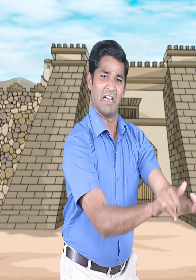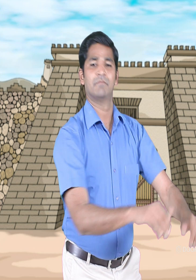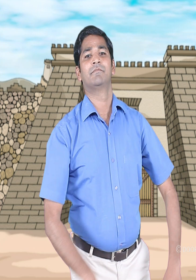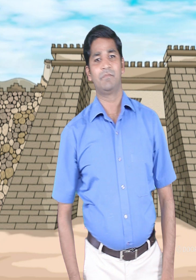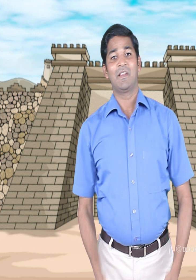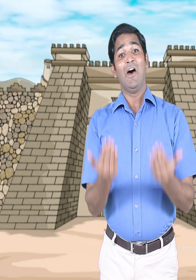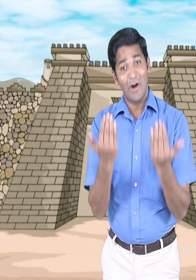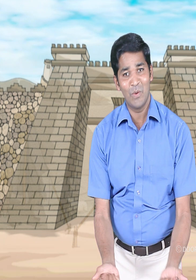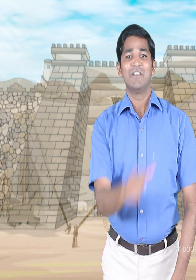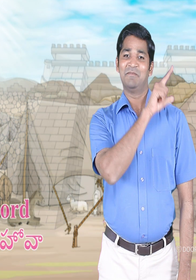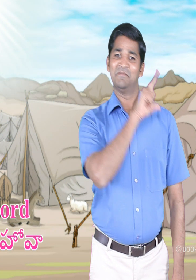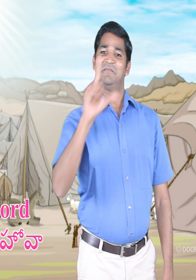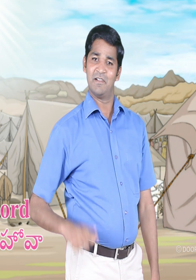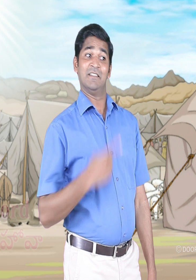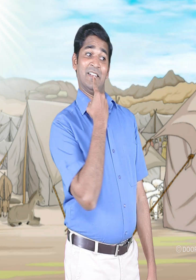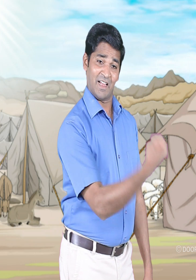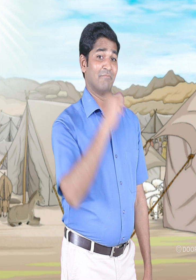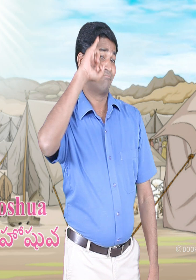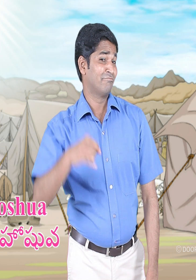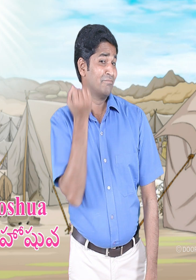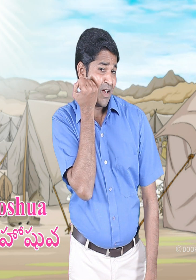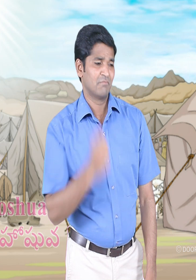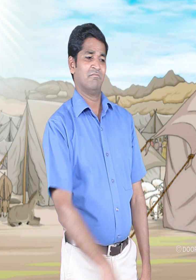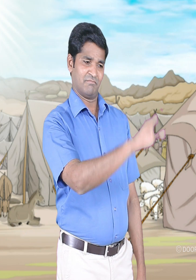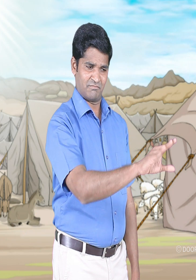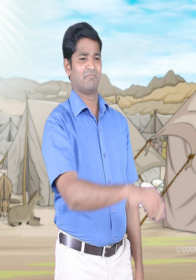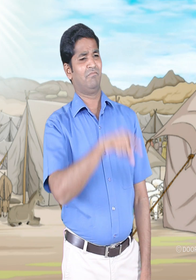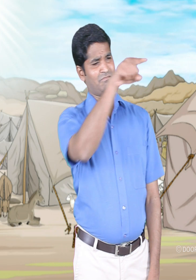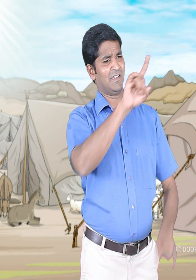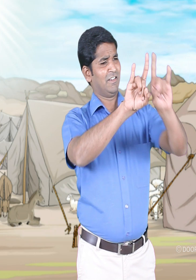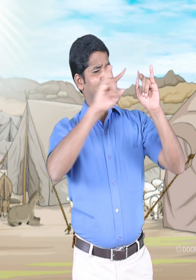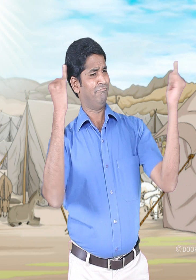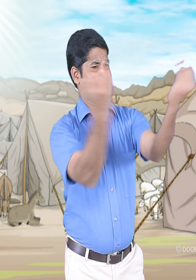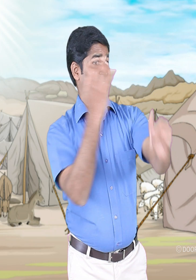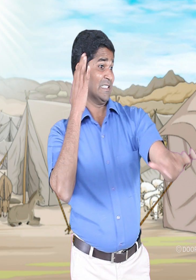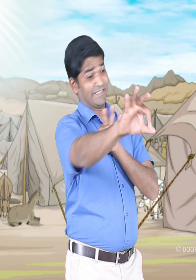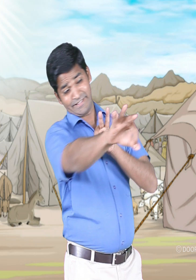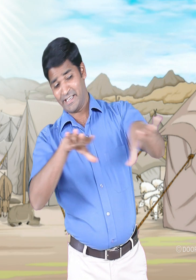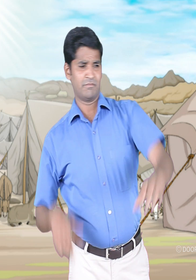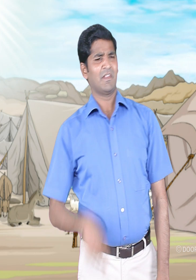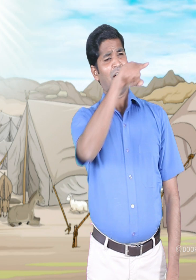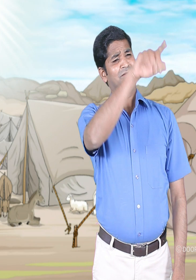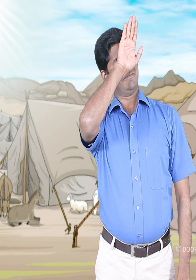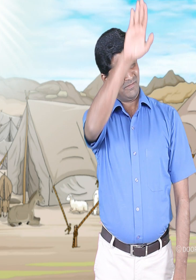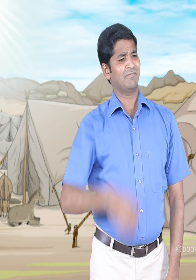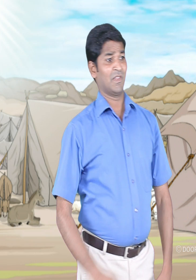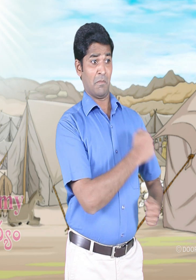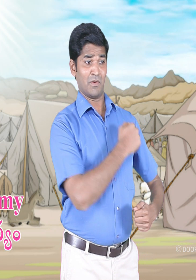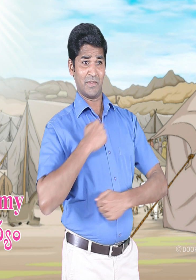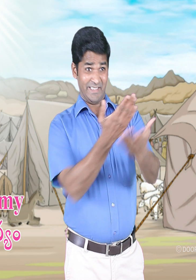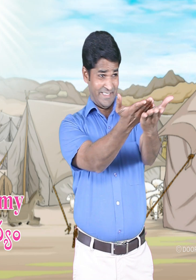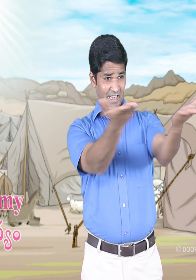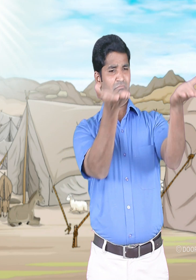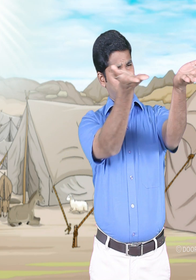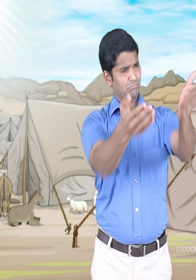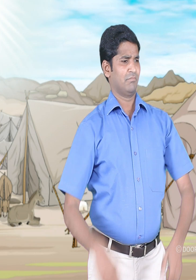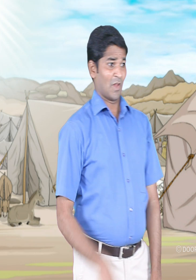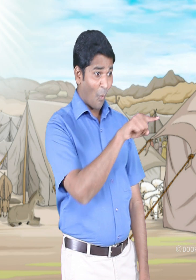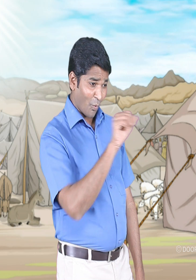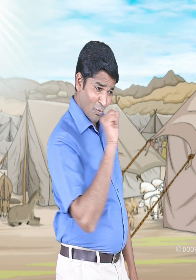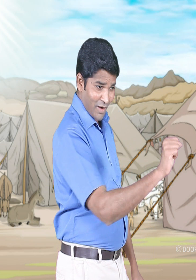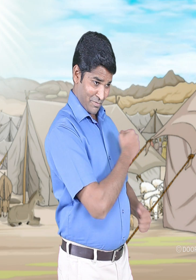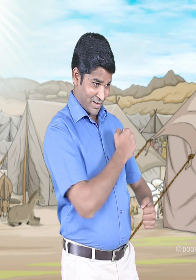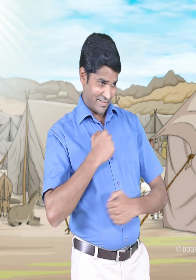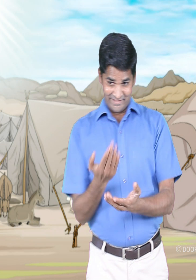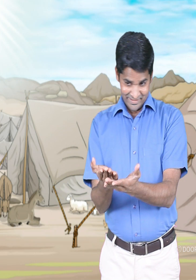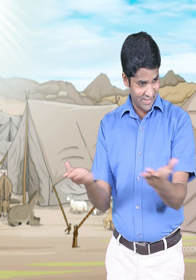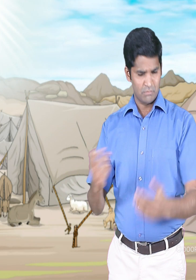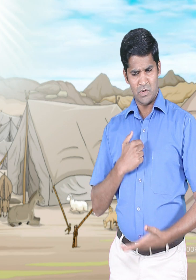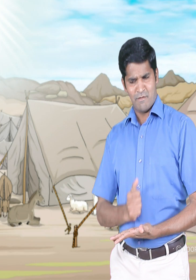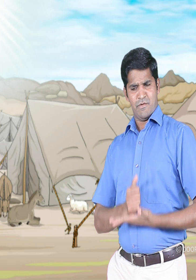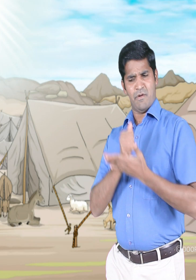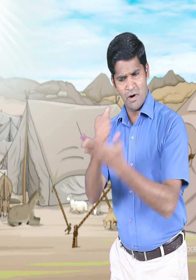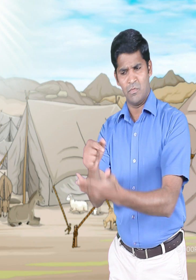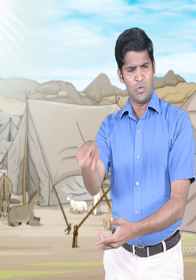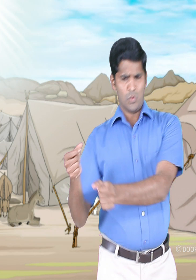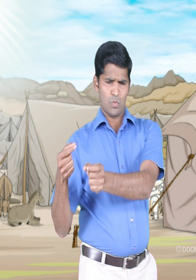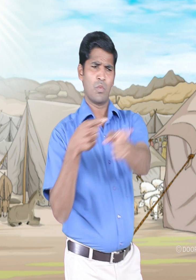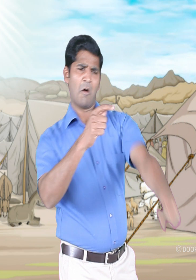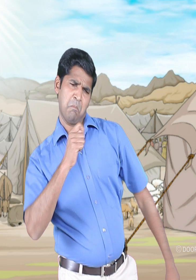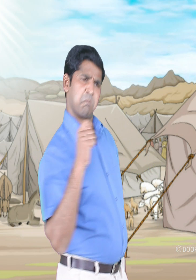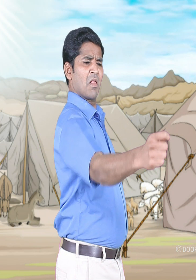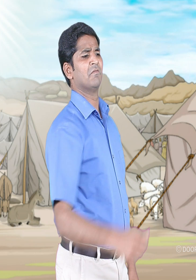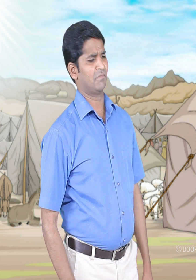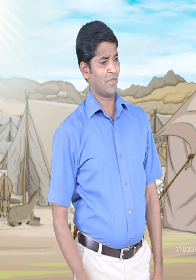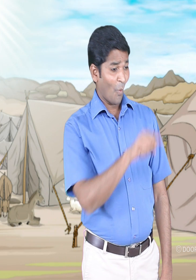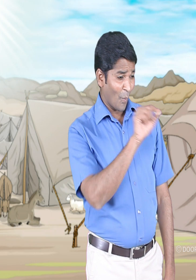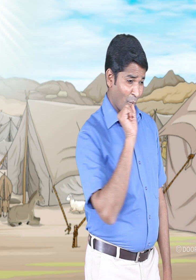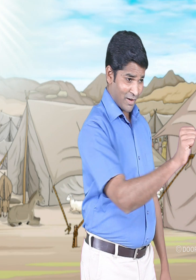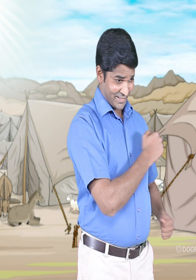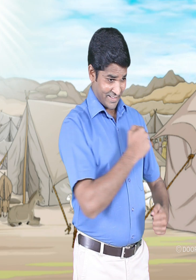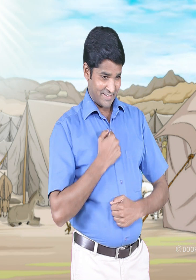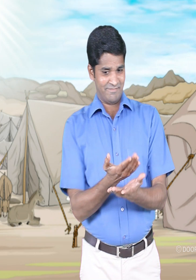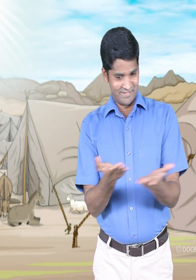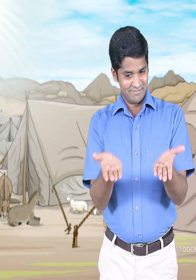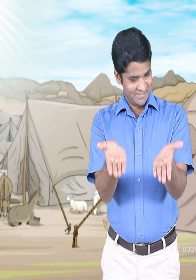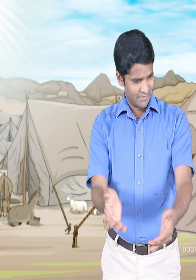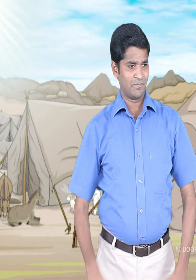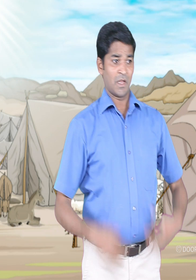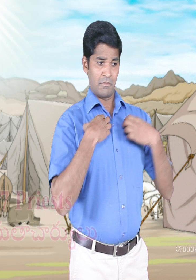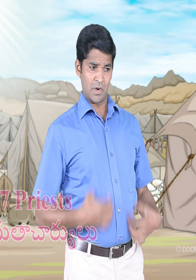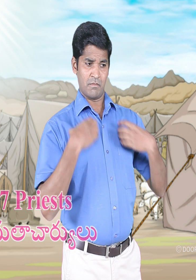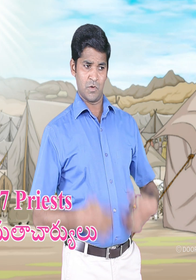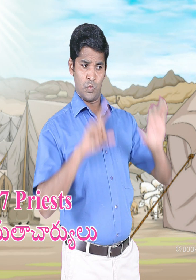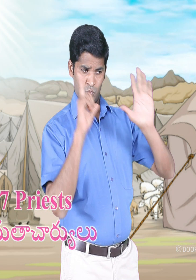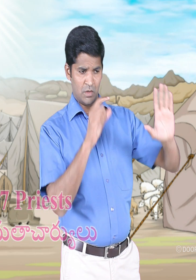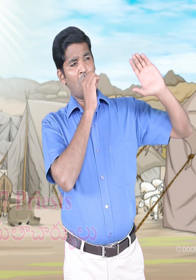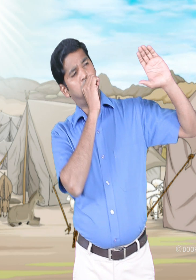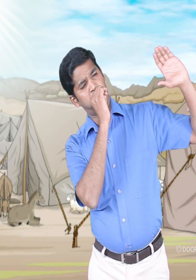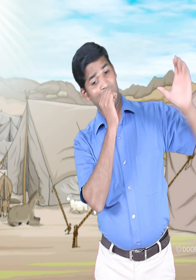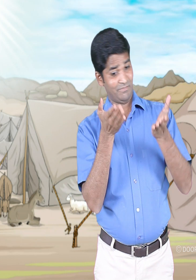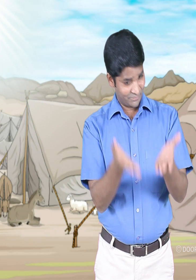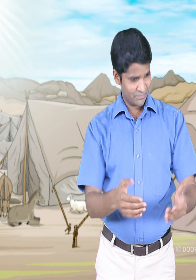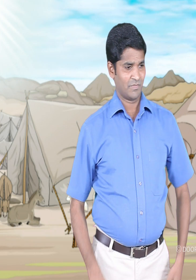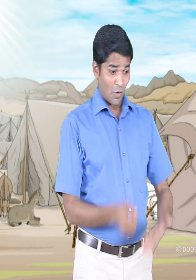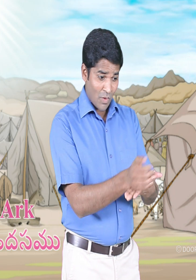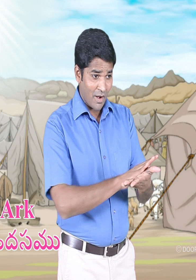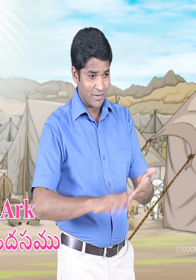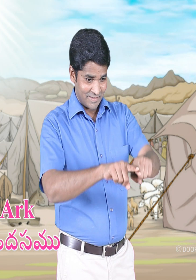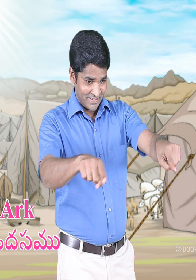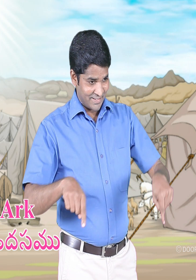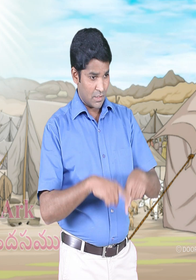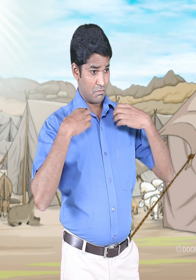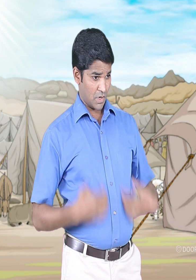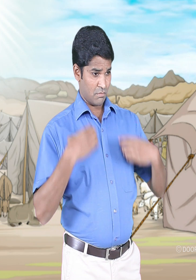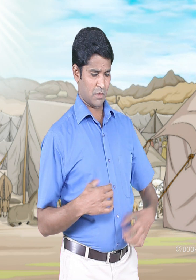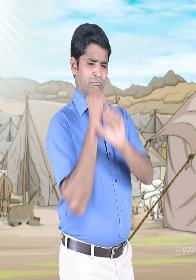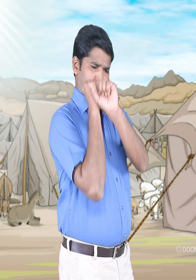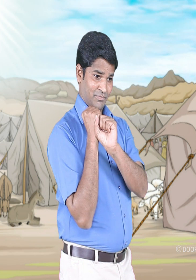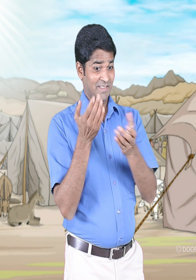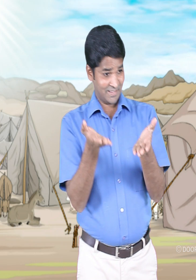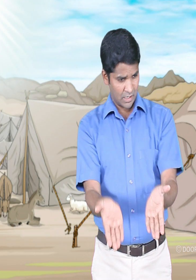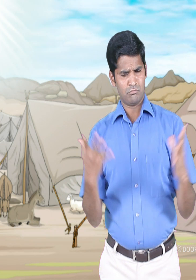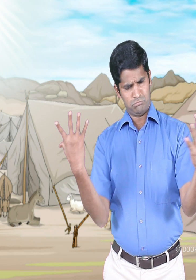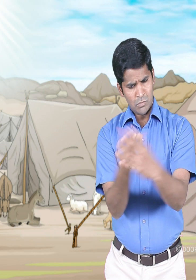And the LORD said to Joshua, “Behold, I have delivered Jericho into your hand, along with its king and its mighty men of valor.